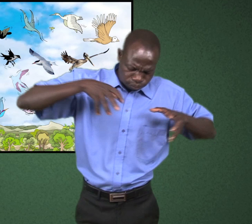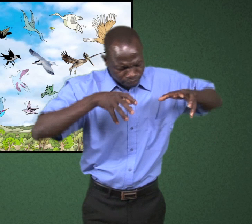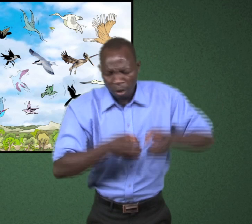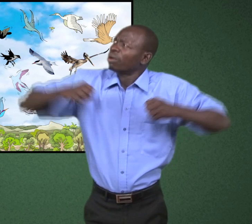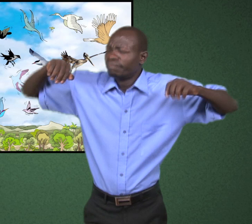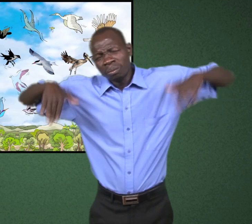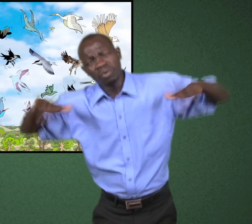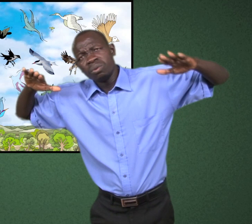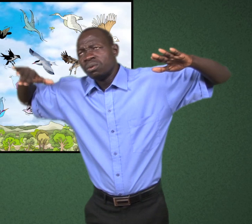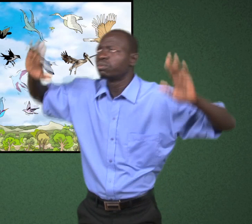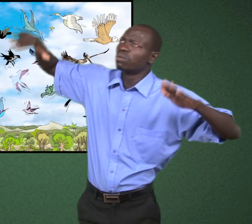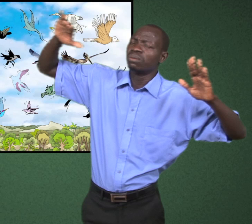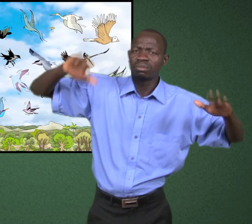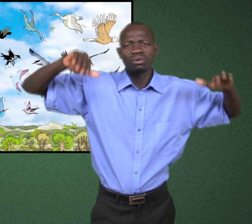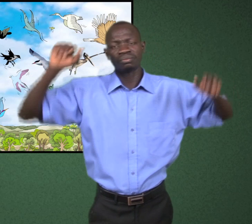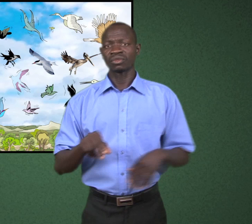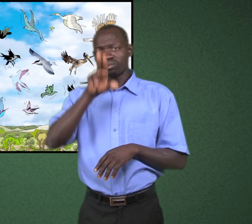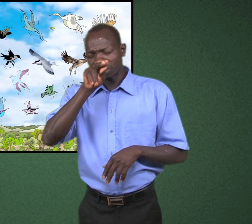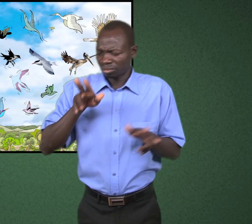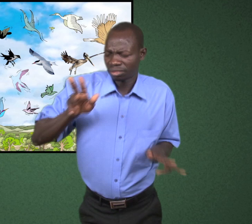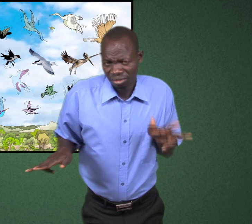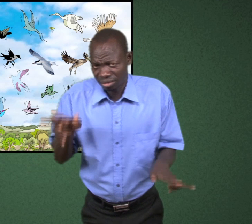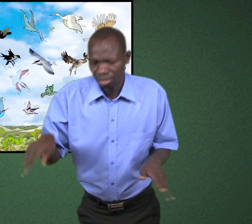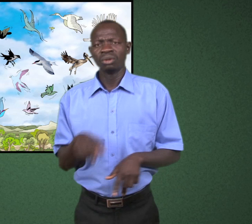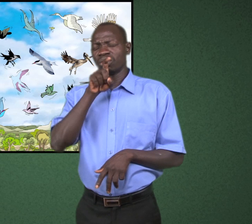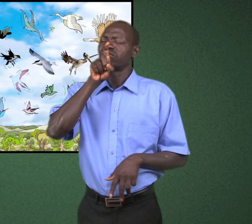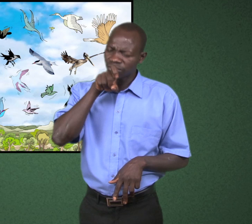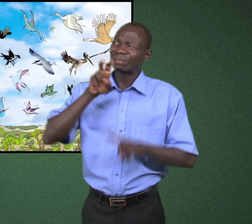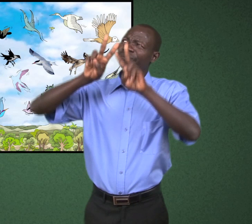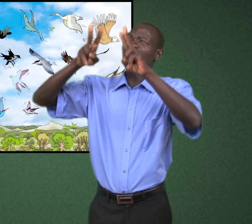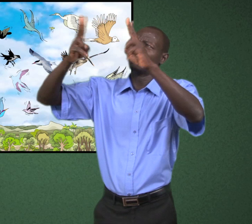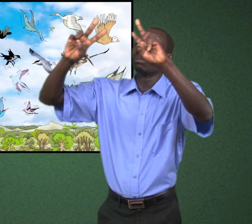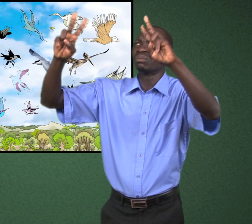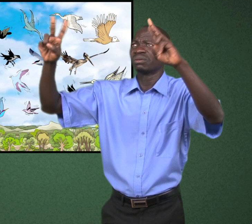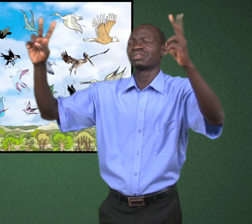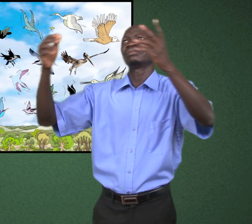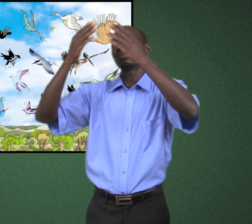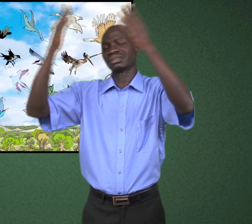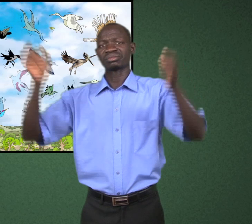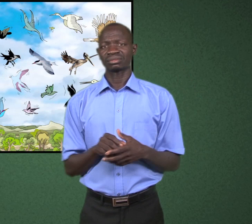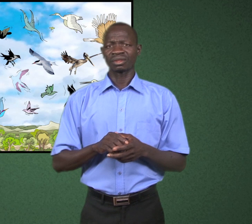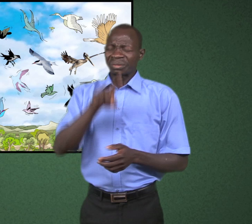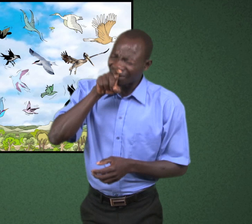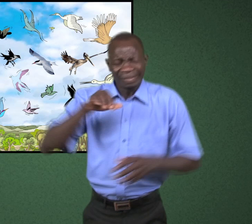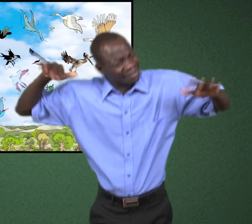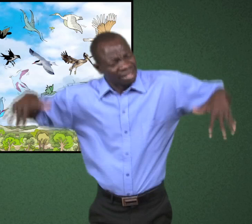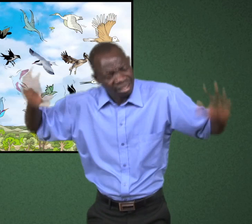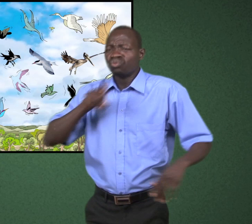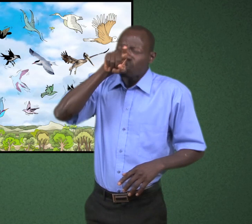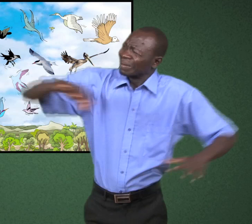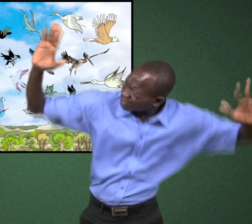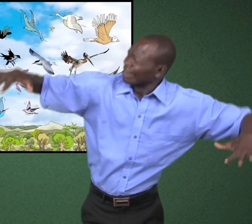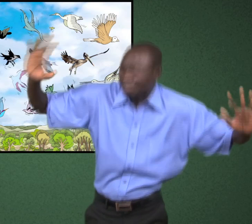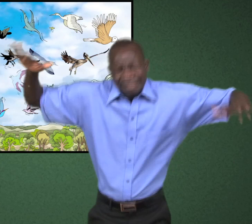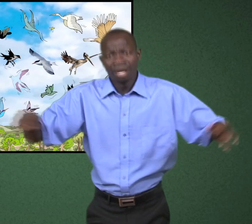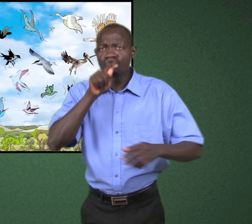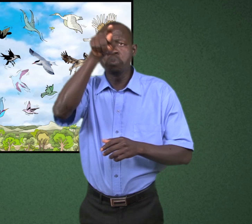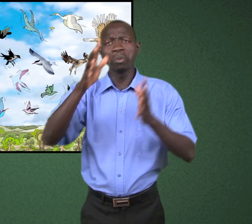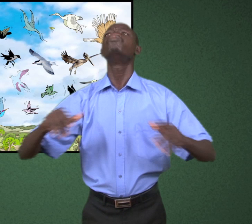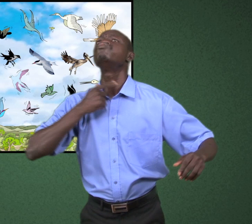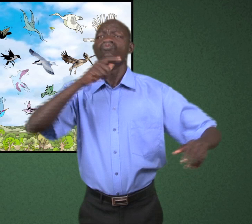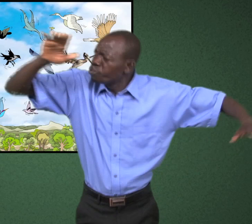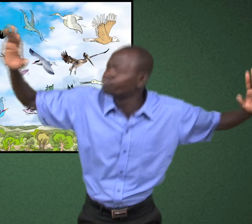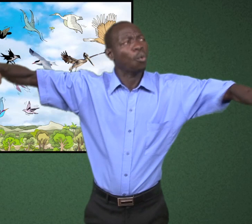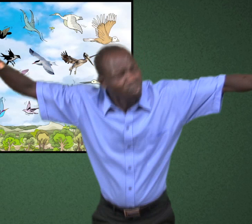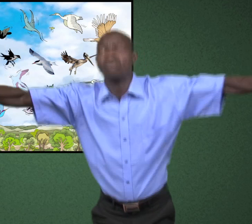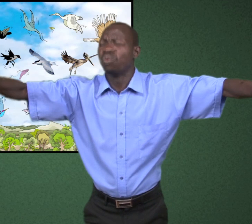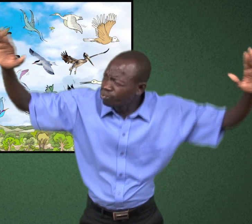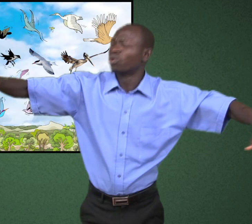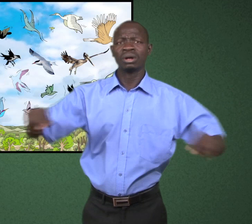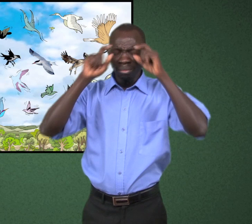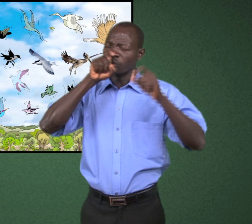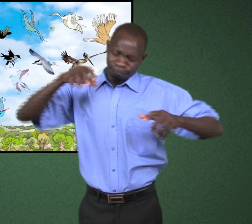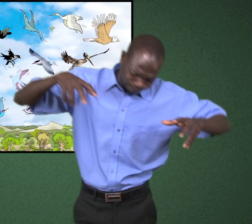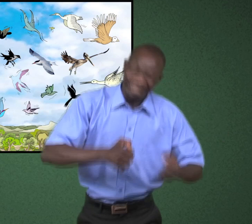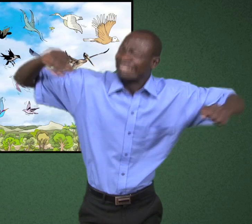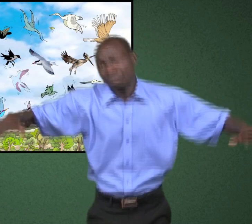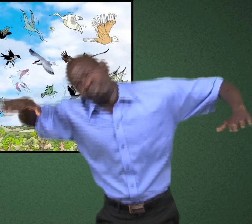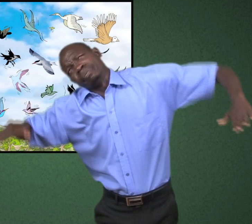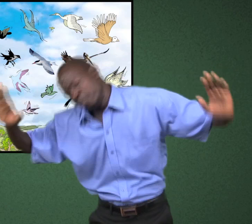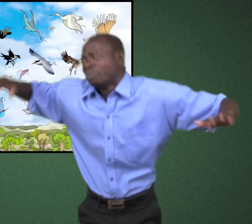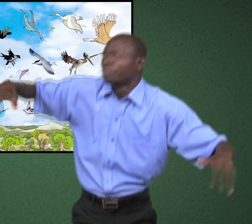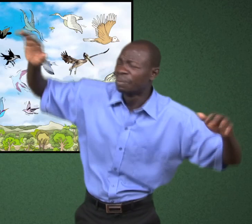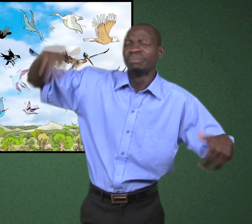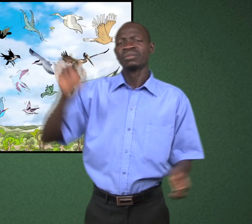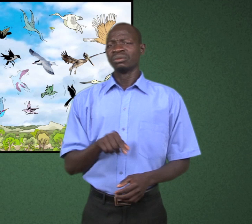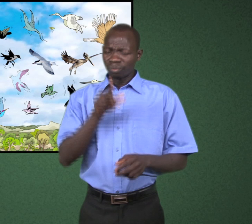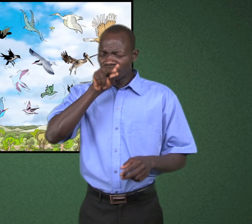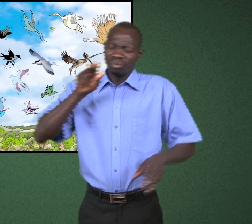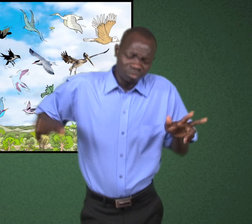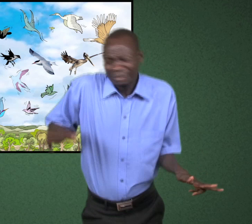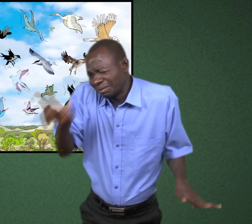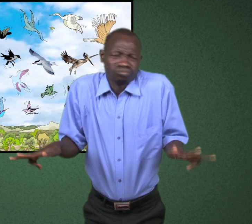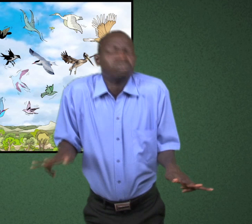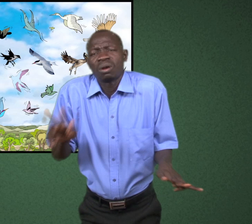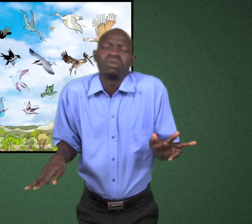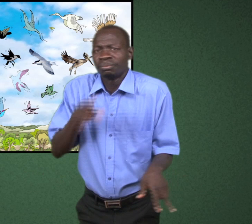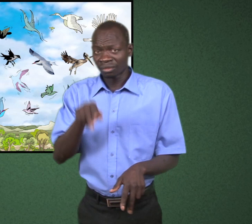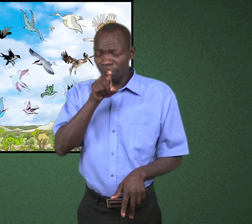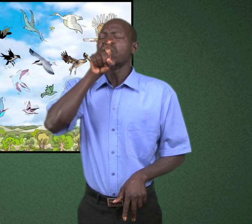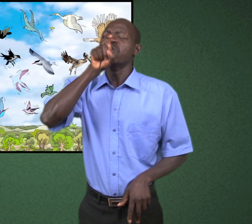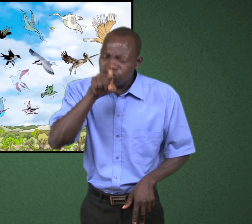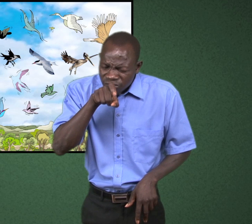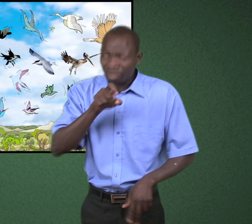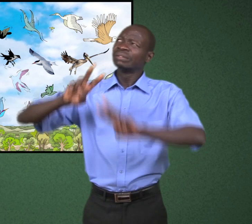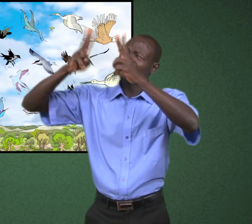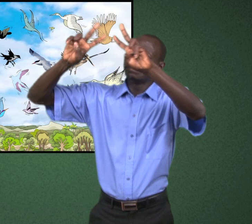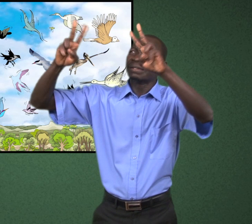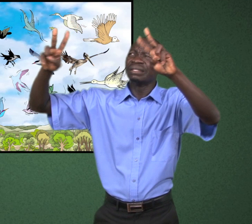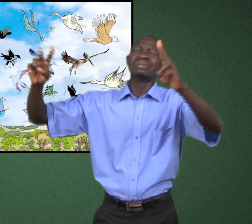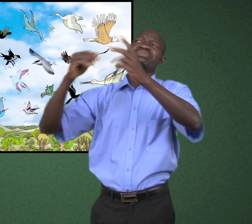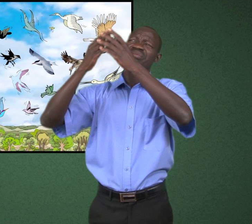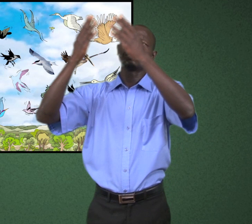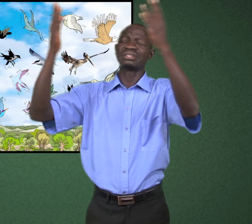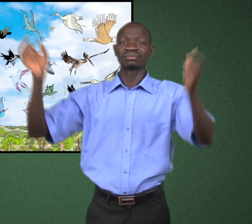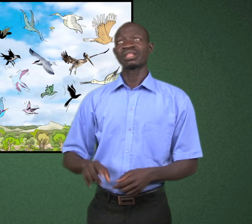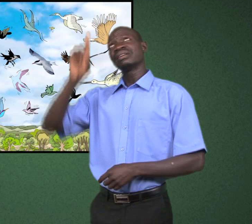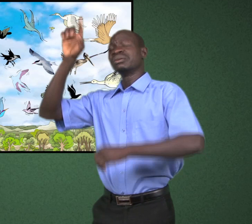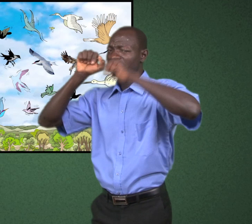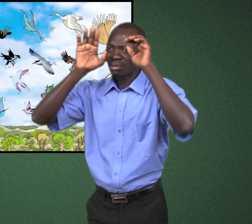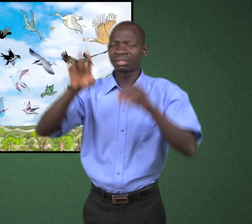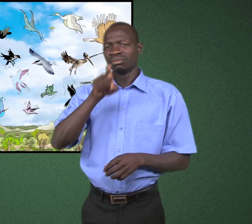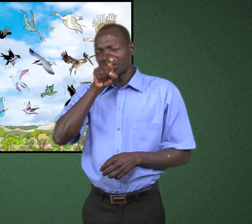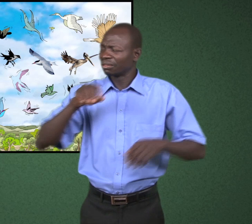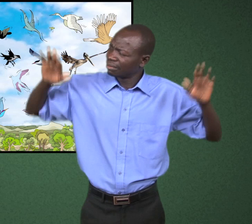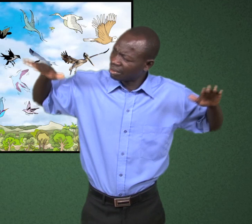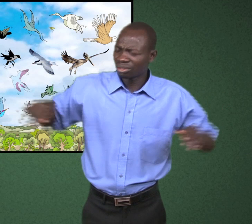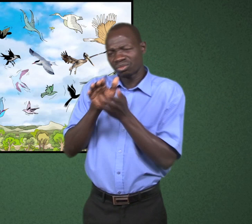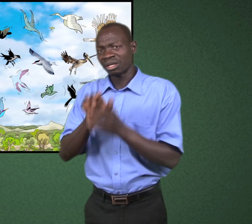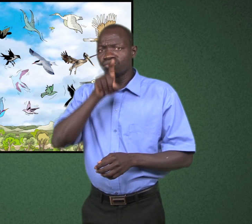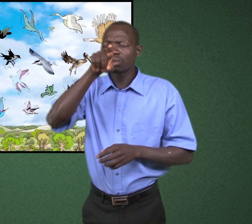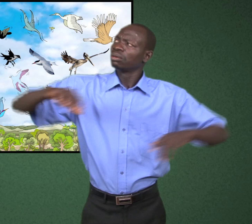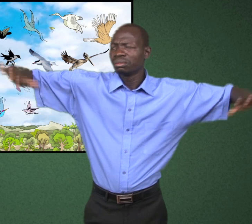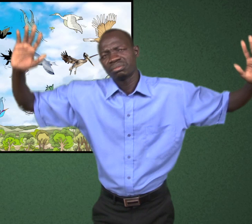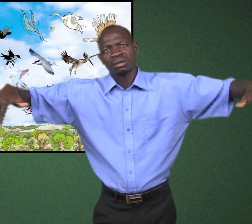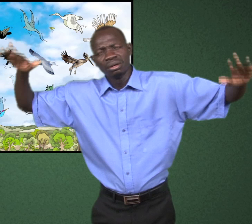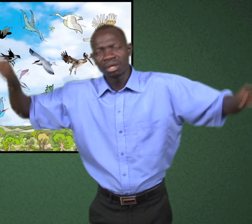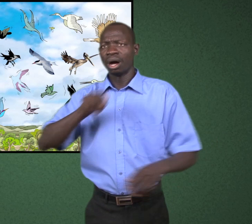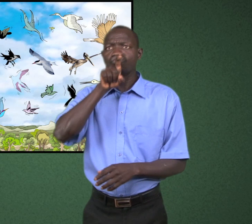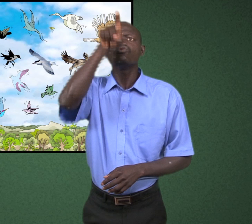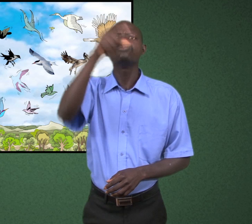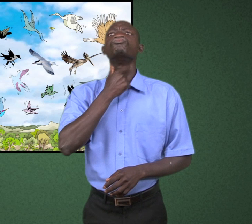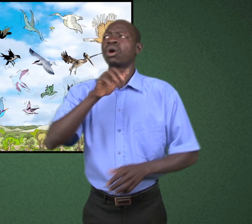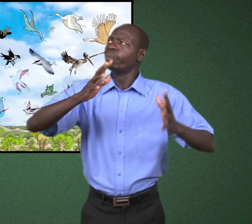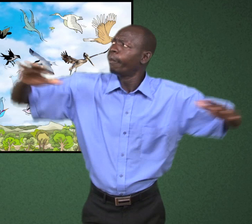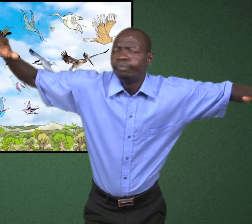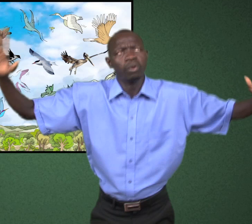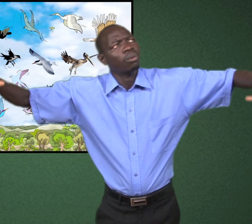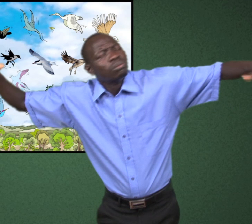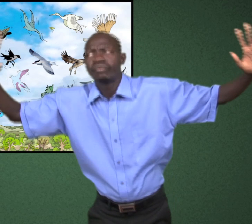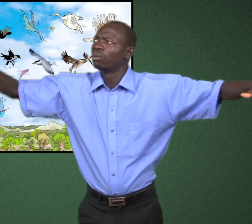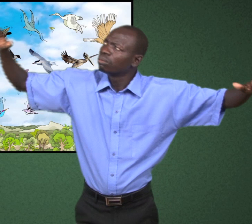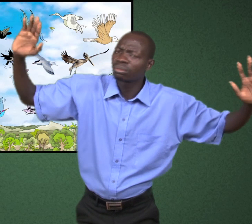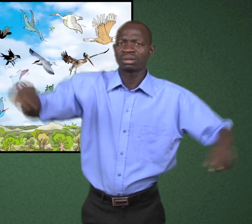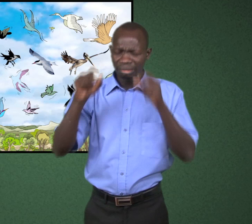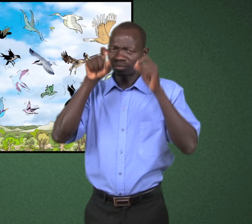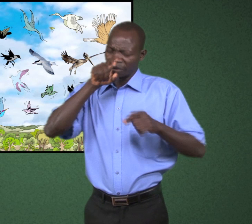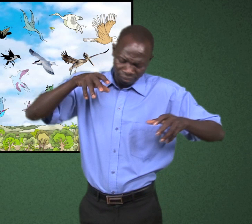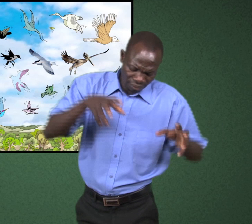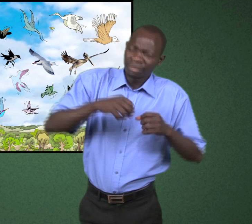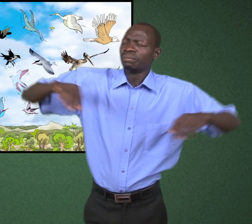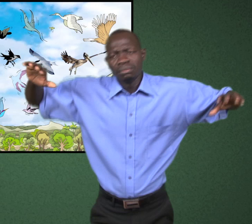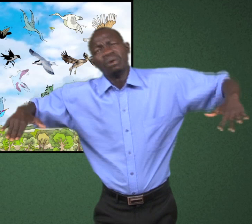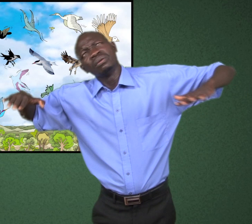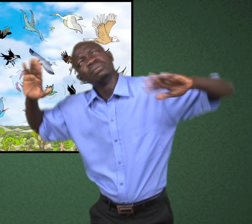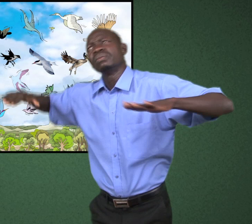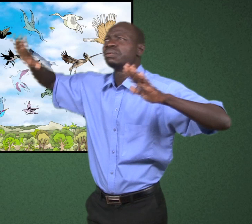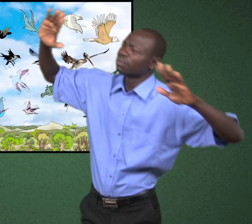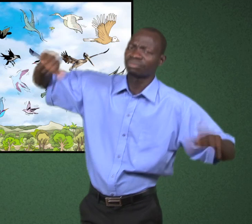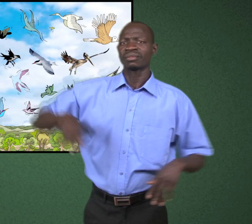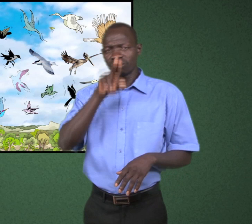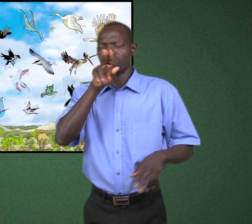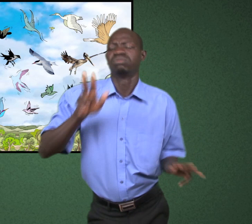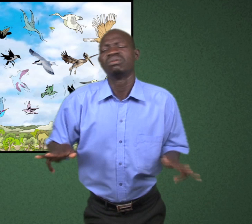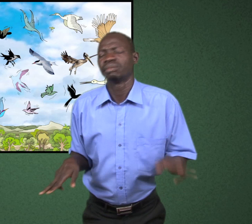Then God blessed them and said, “Be fruitful and multiply and fill the waters of the seas, and let birds multiply on the earth.”